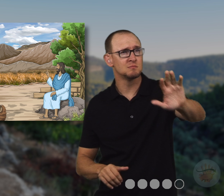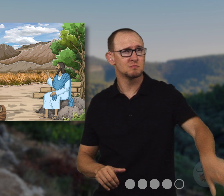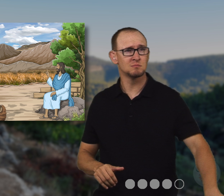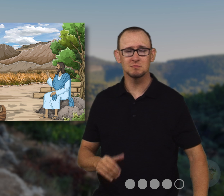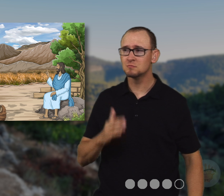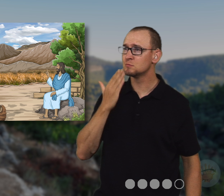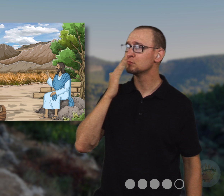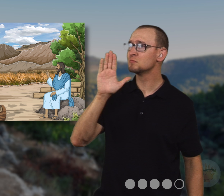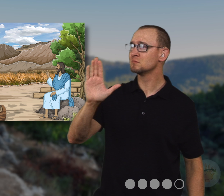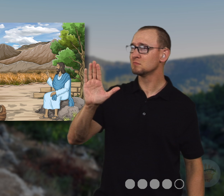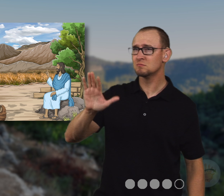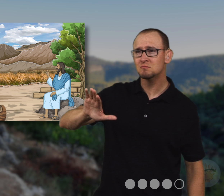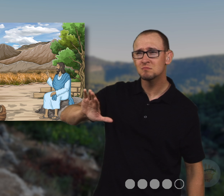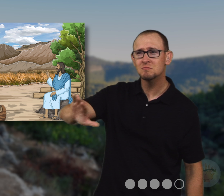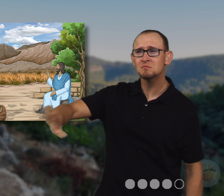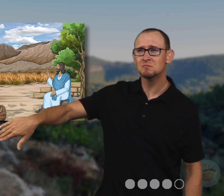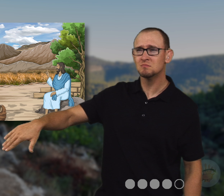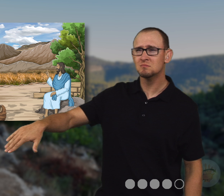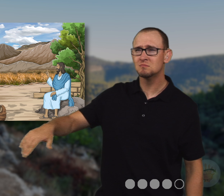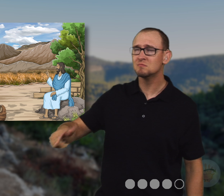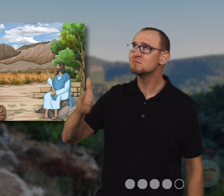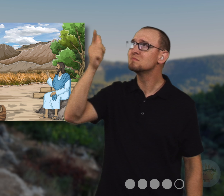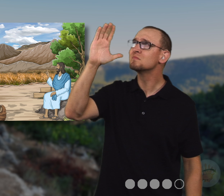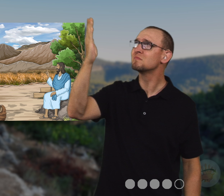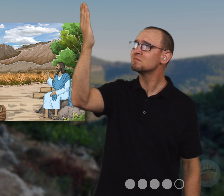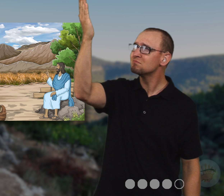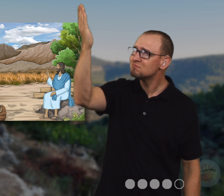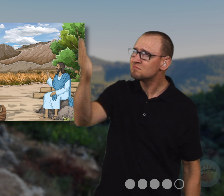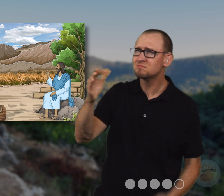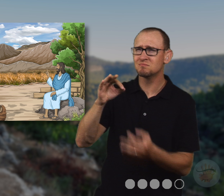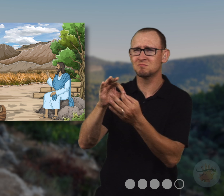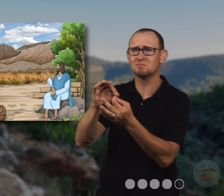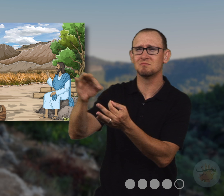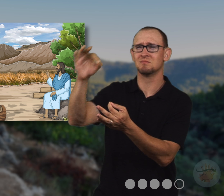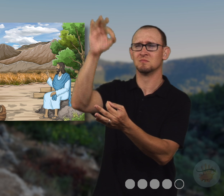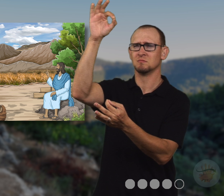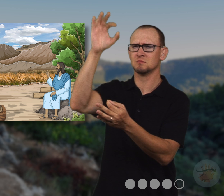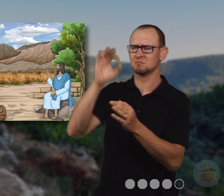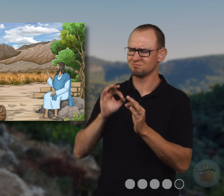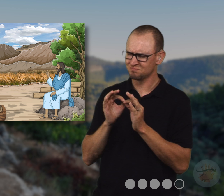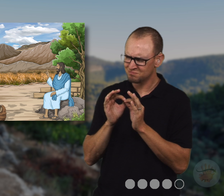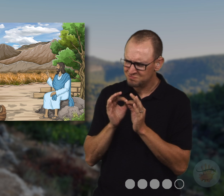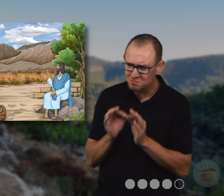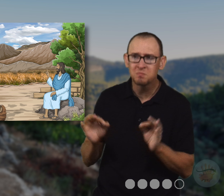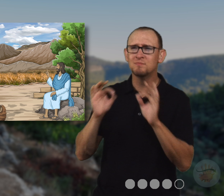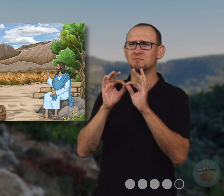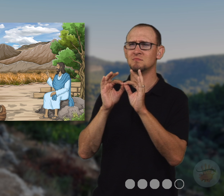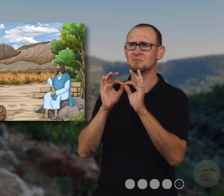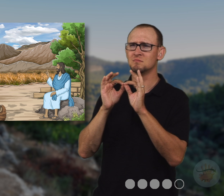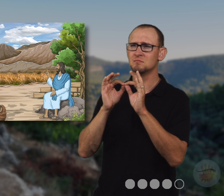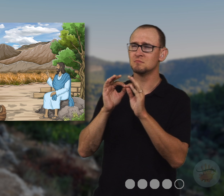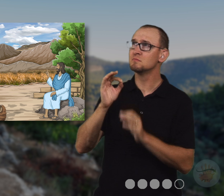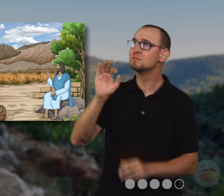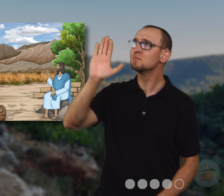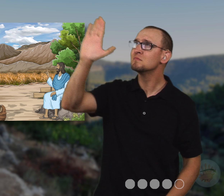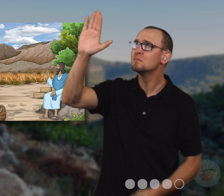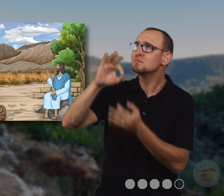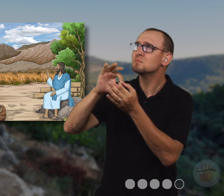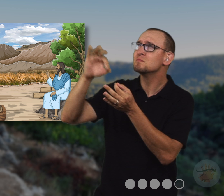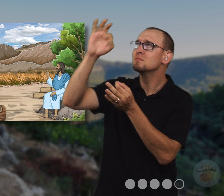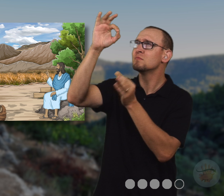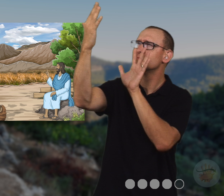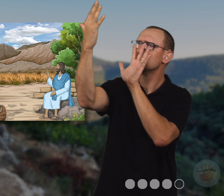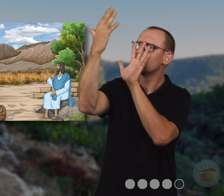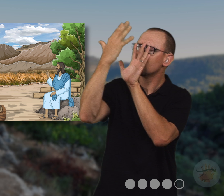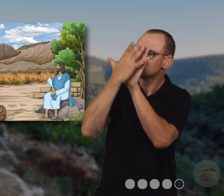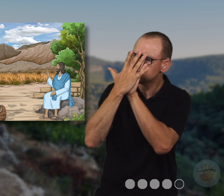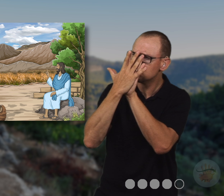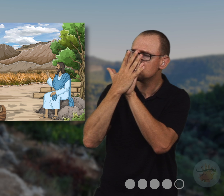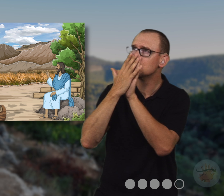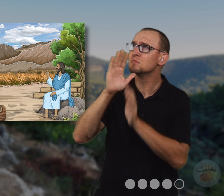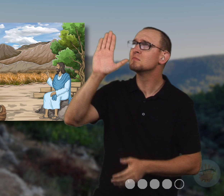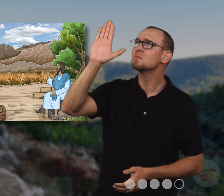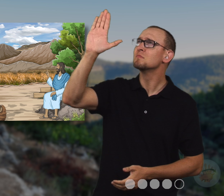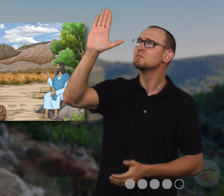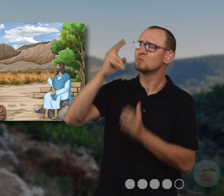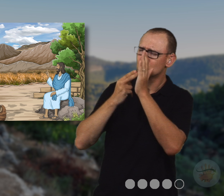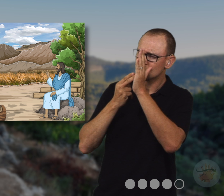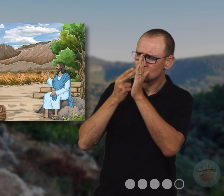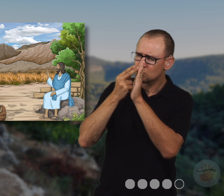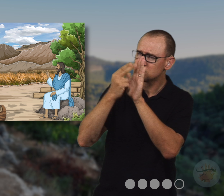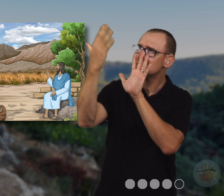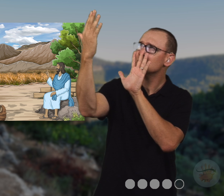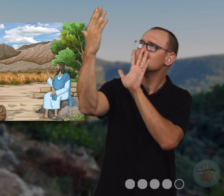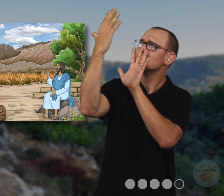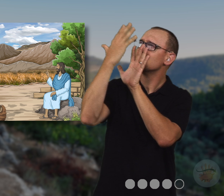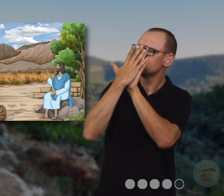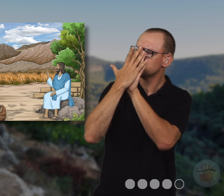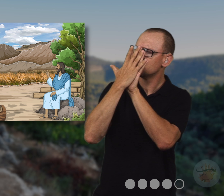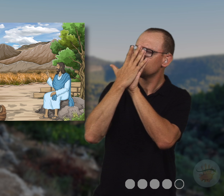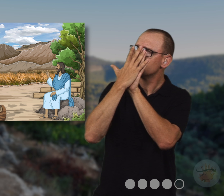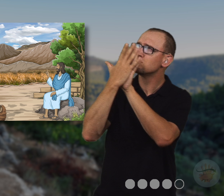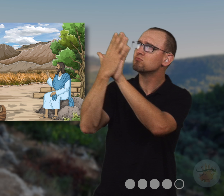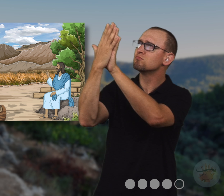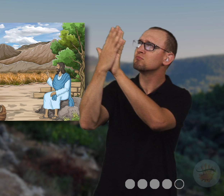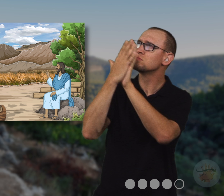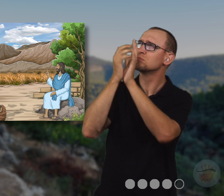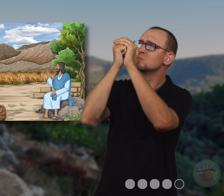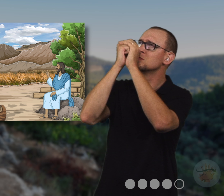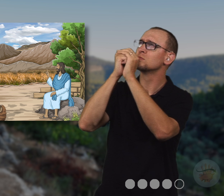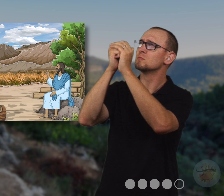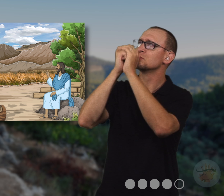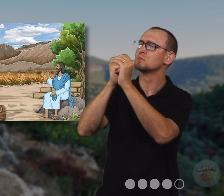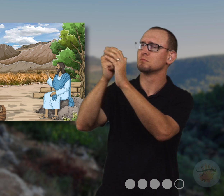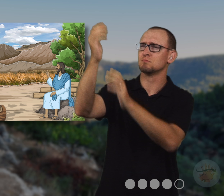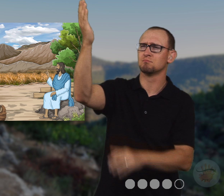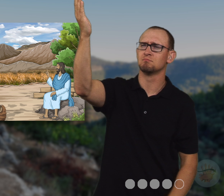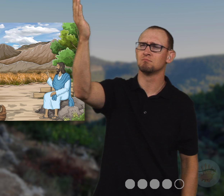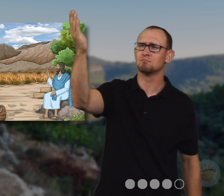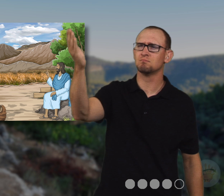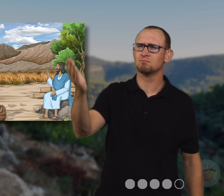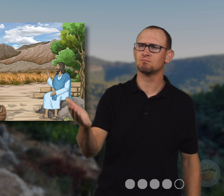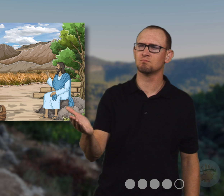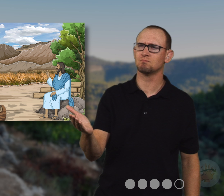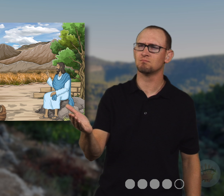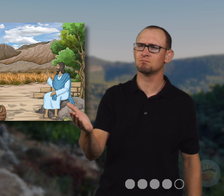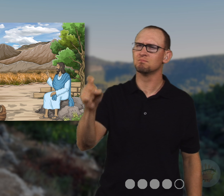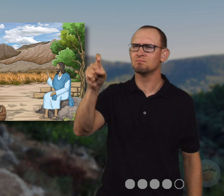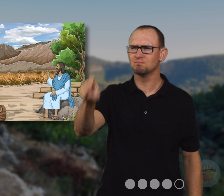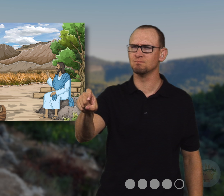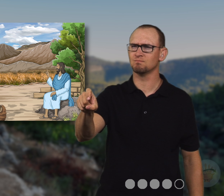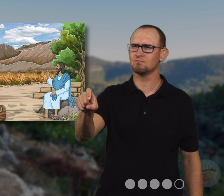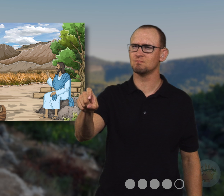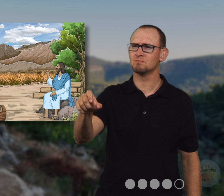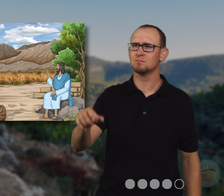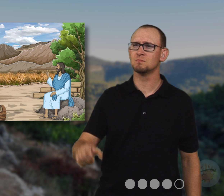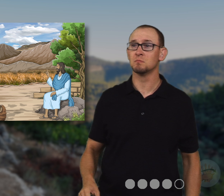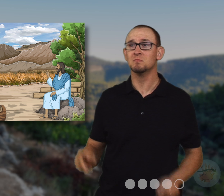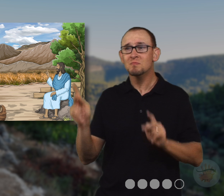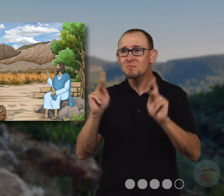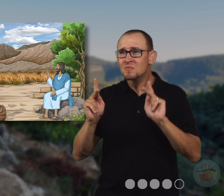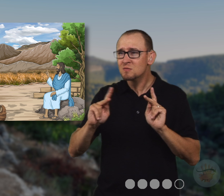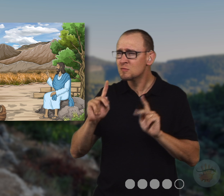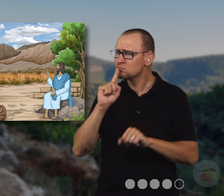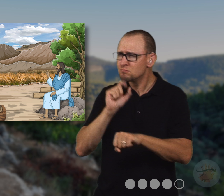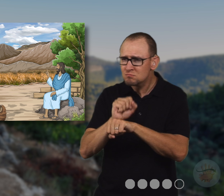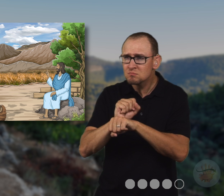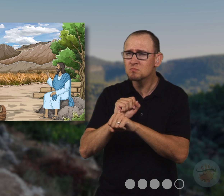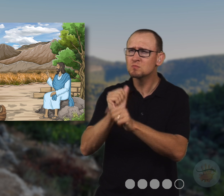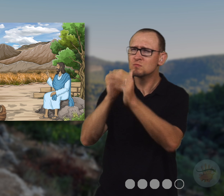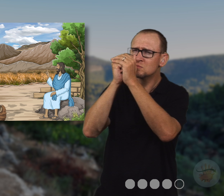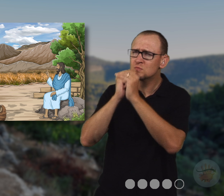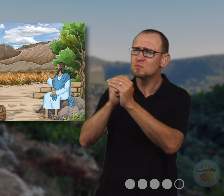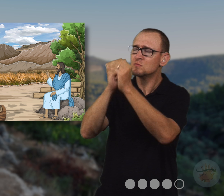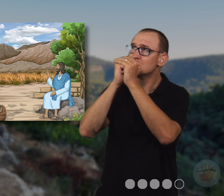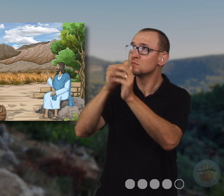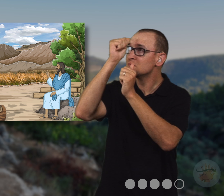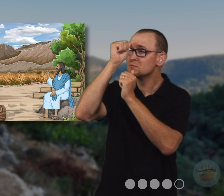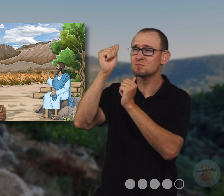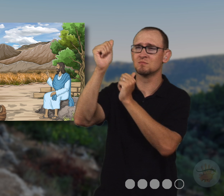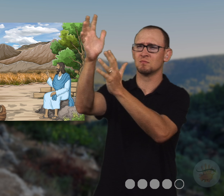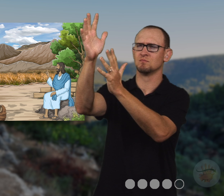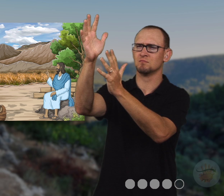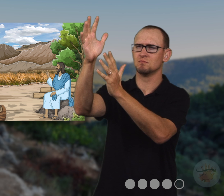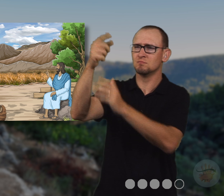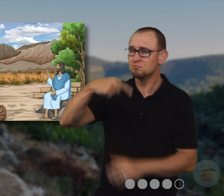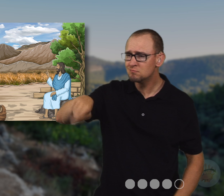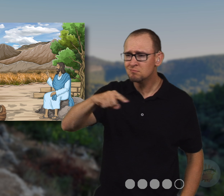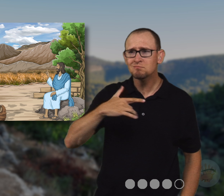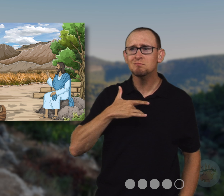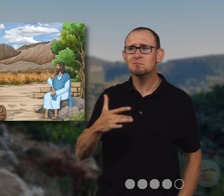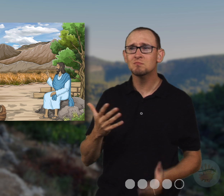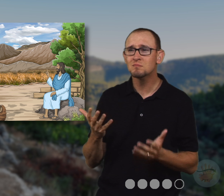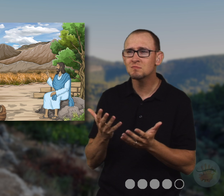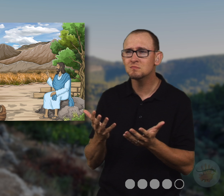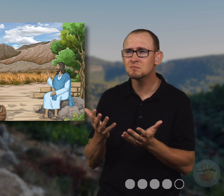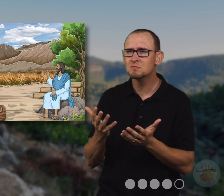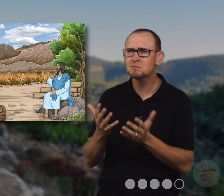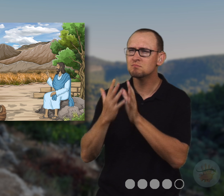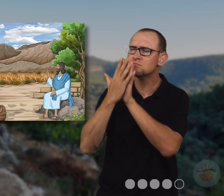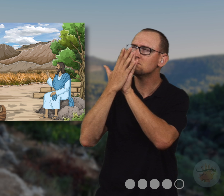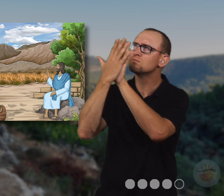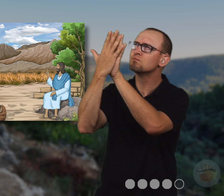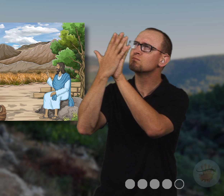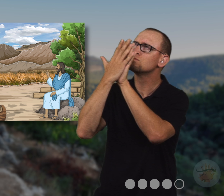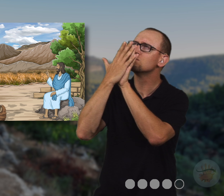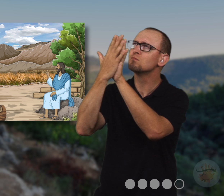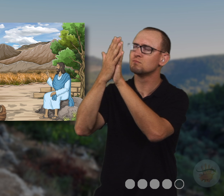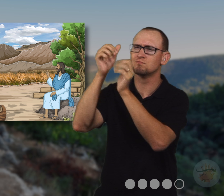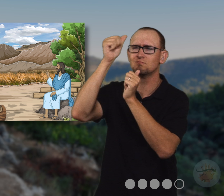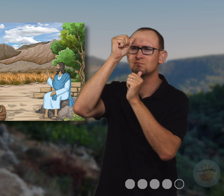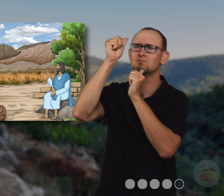You worship what you do not know; we worship what we do know, for salvation is from the Jews.